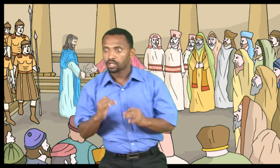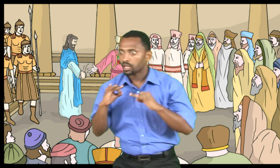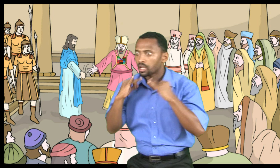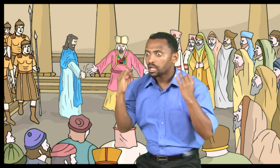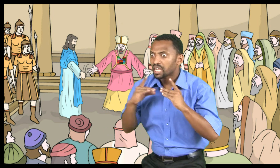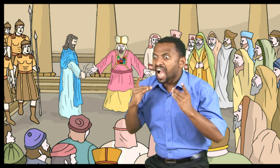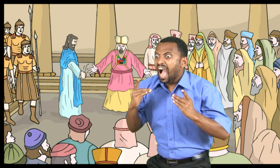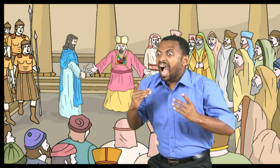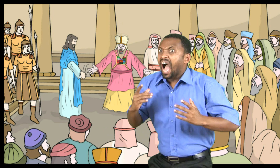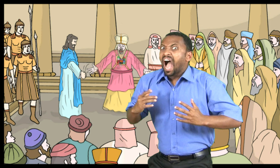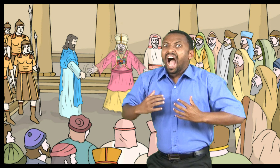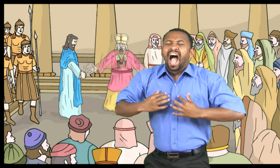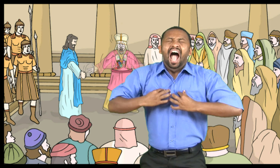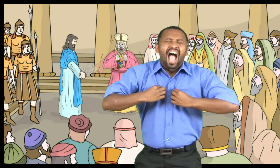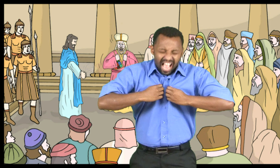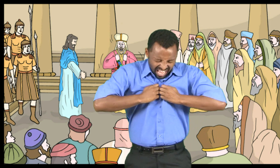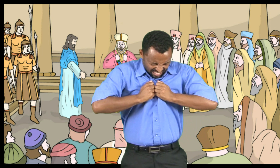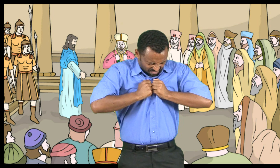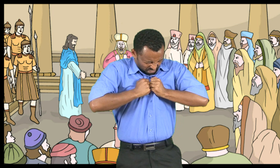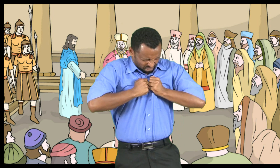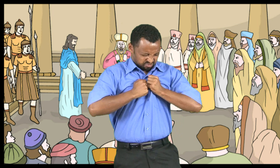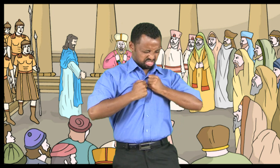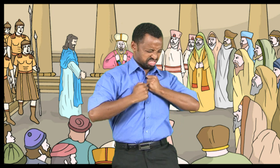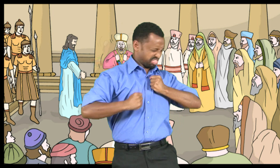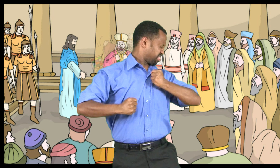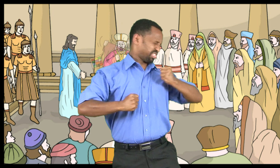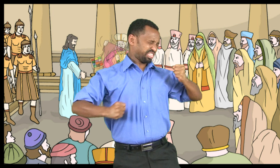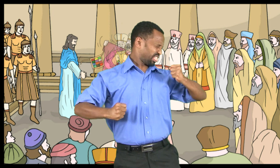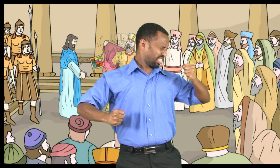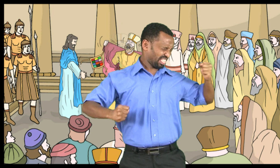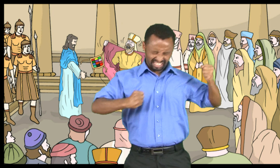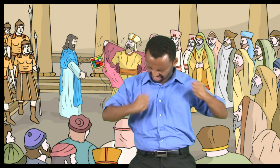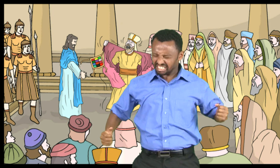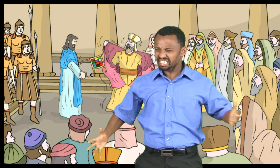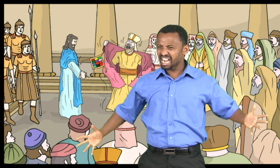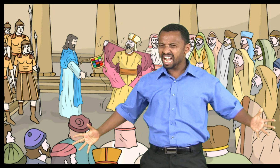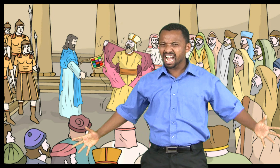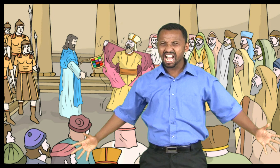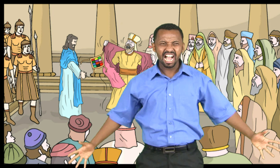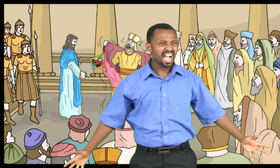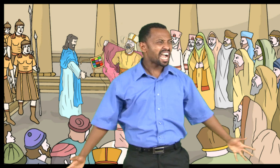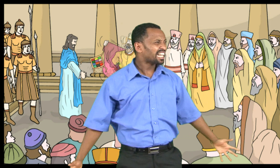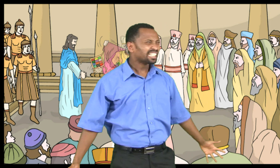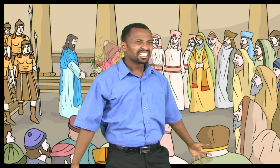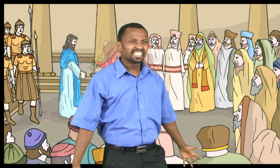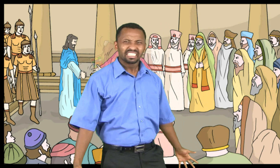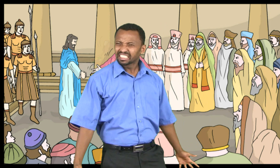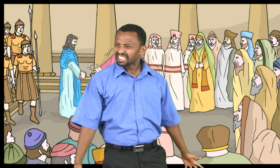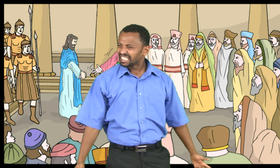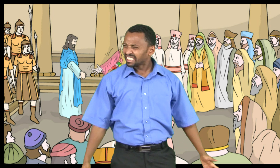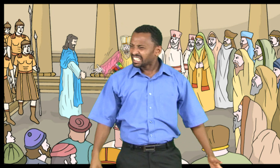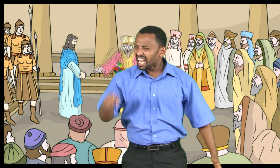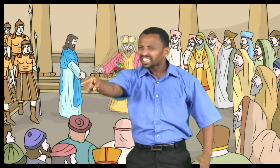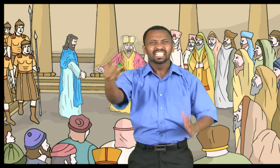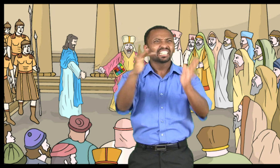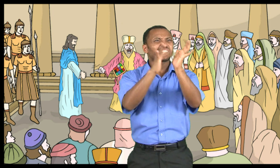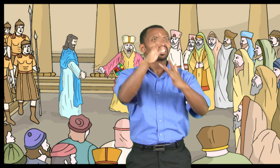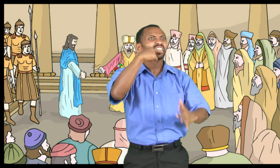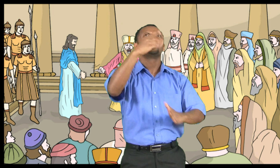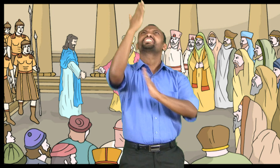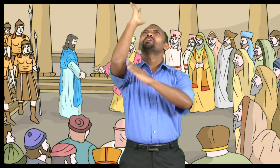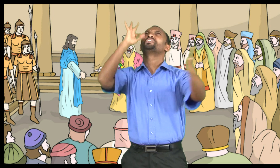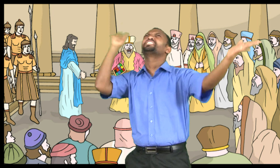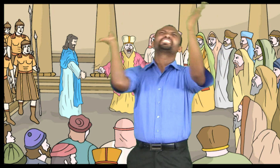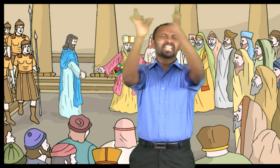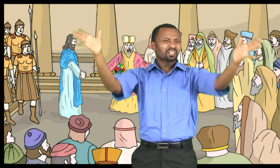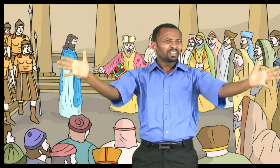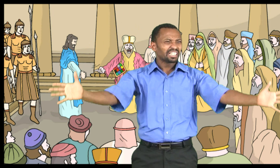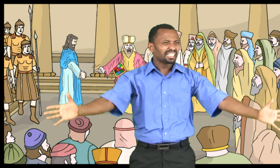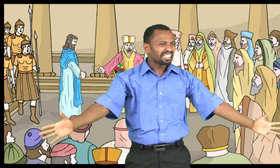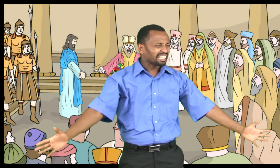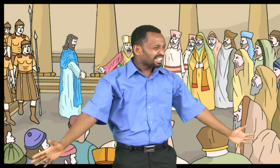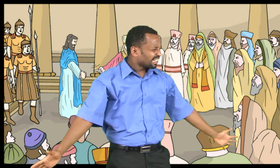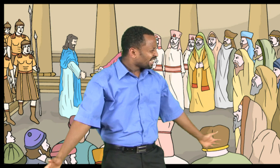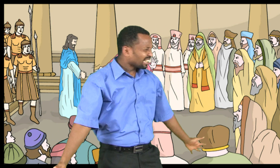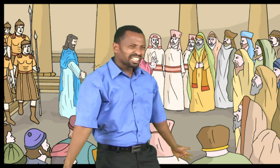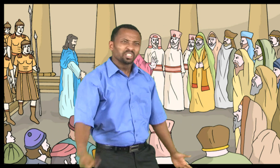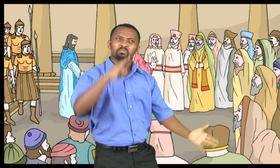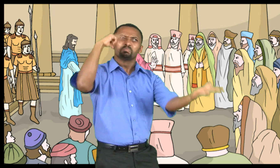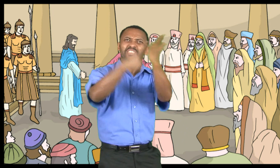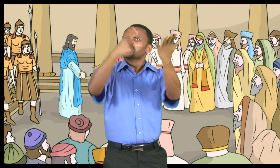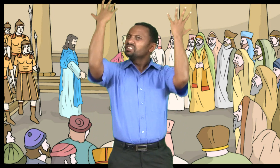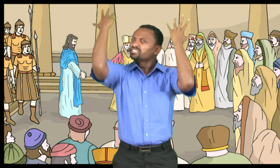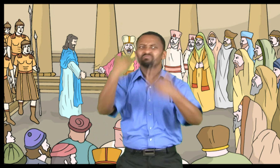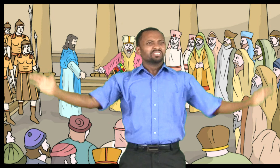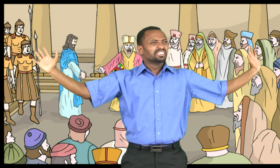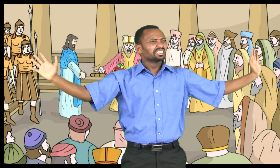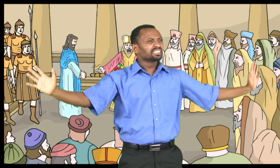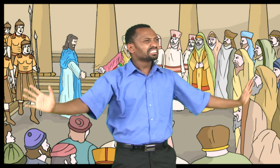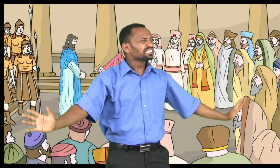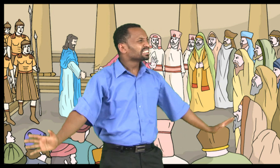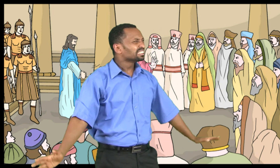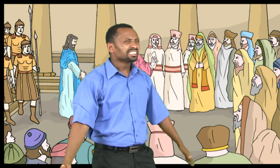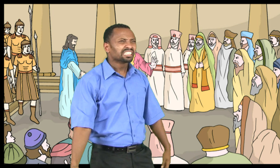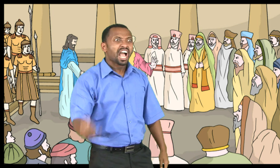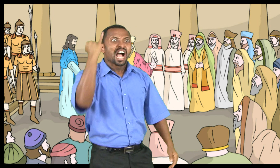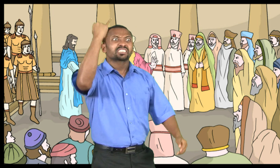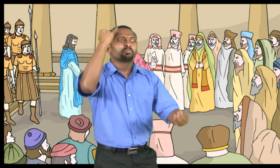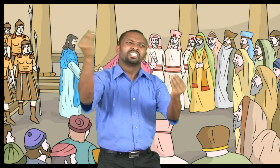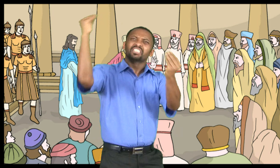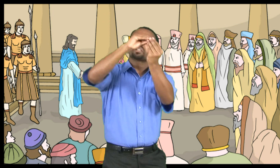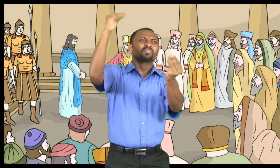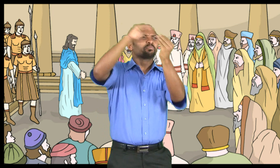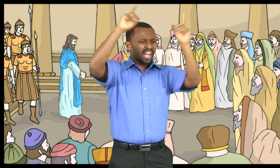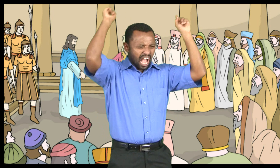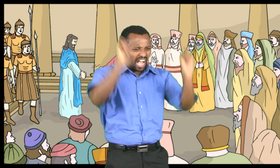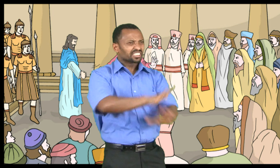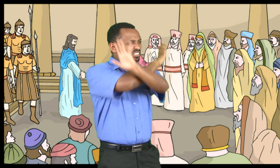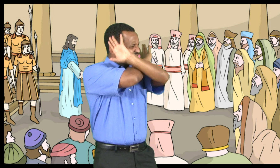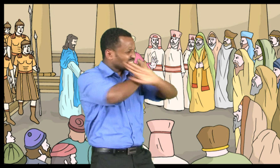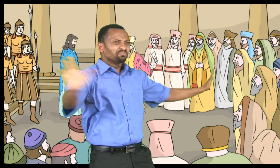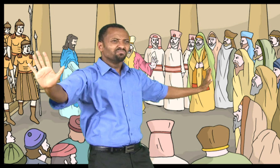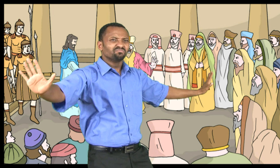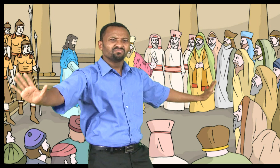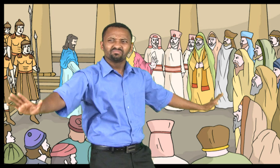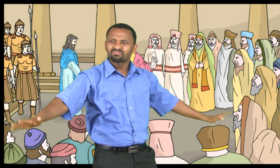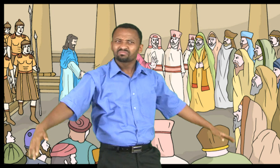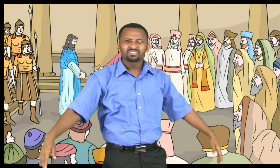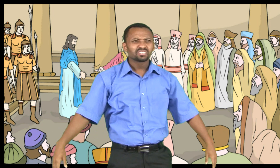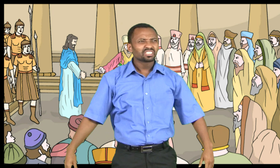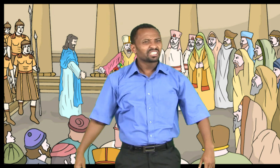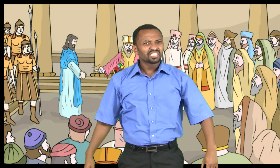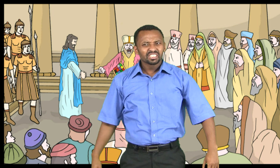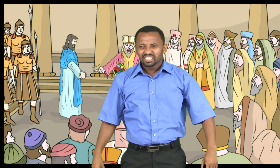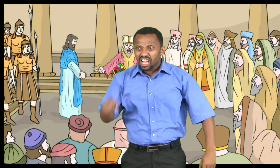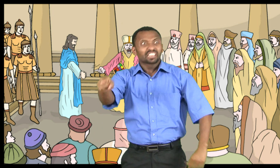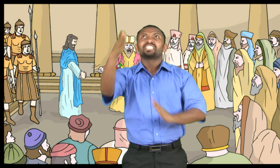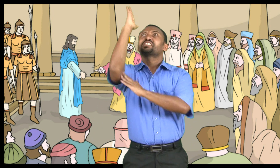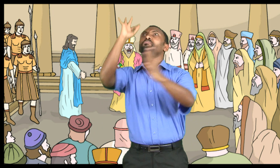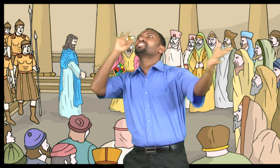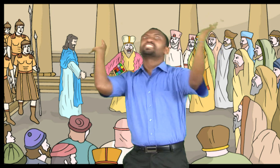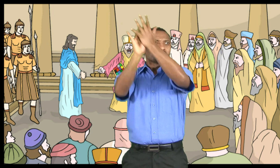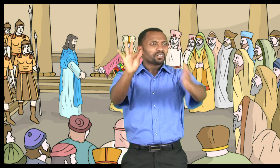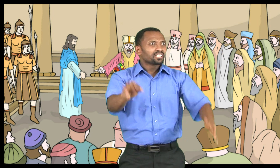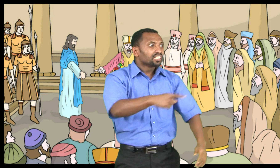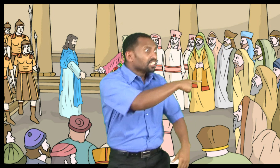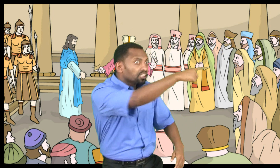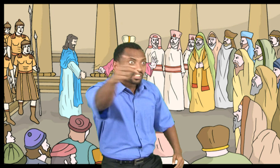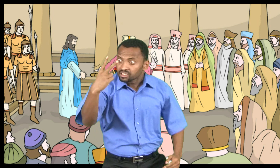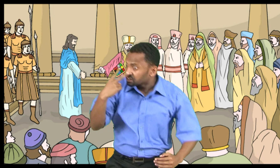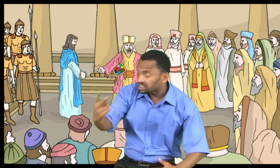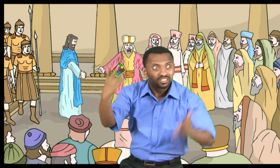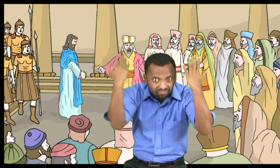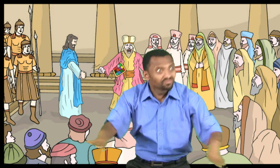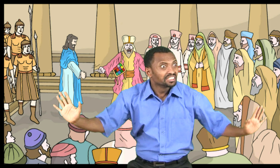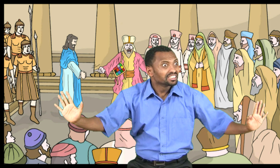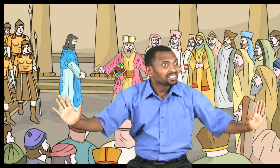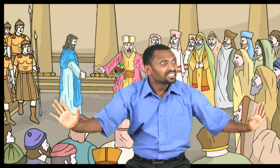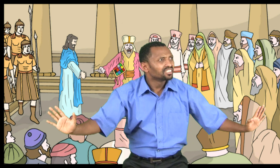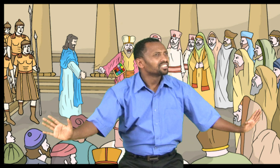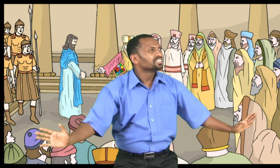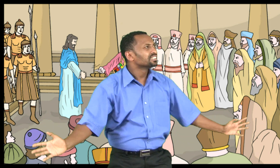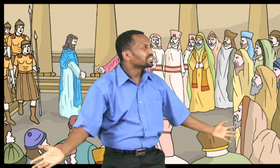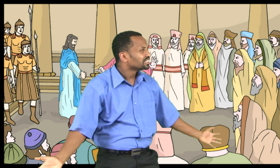At this, the high priest tore his clothes and declared, “He has blasphemed!